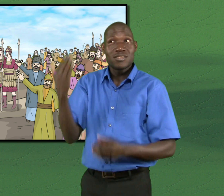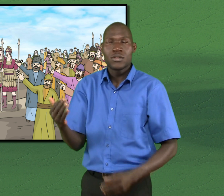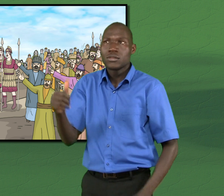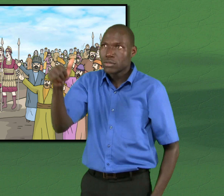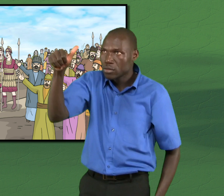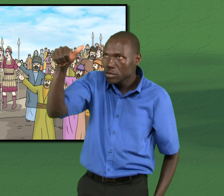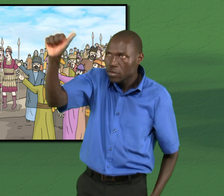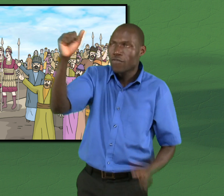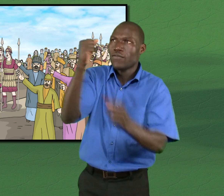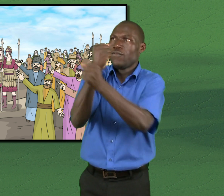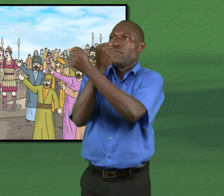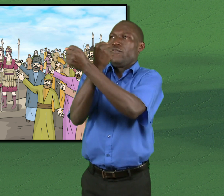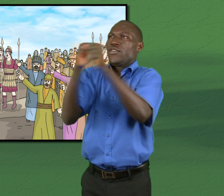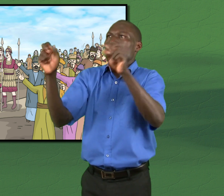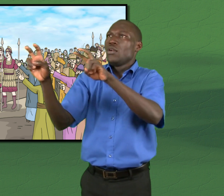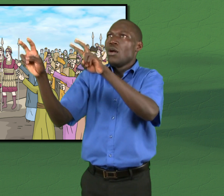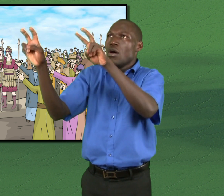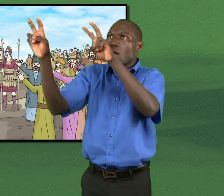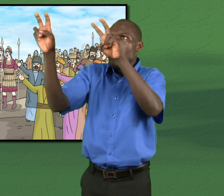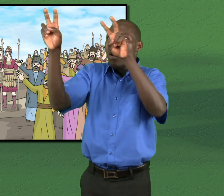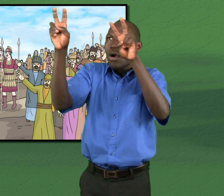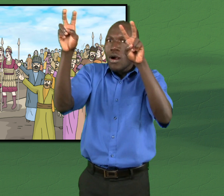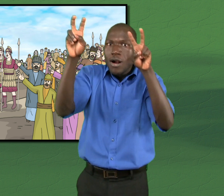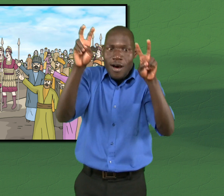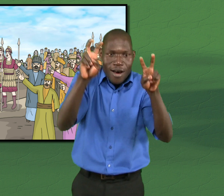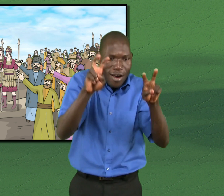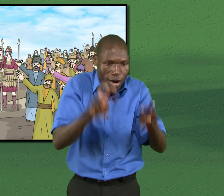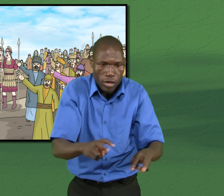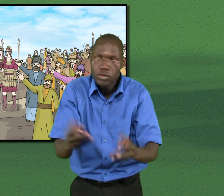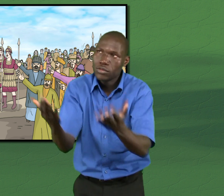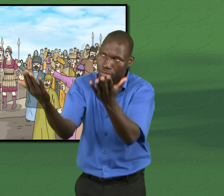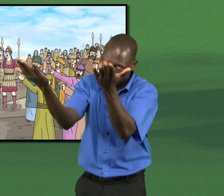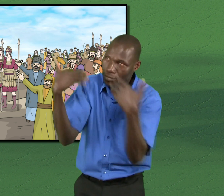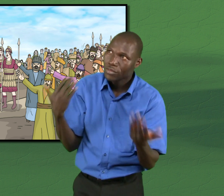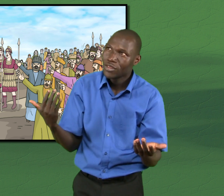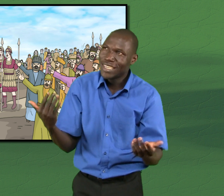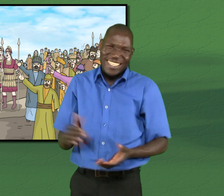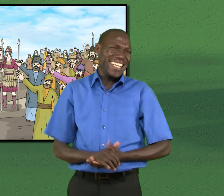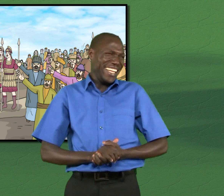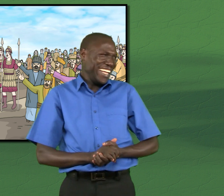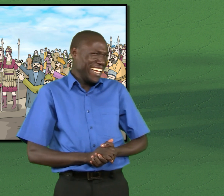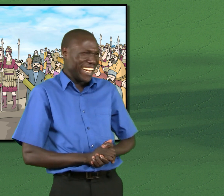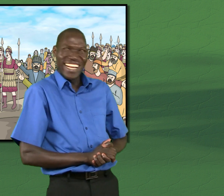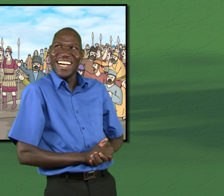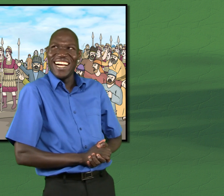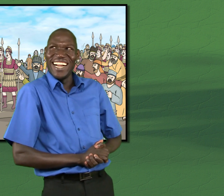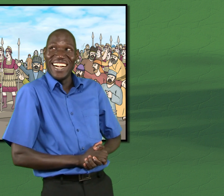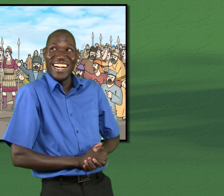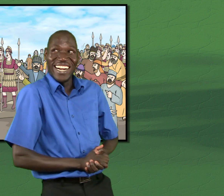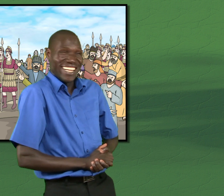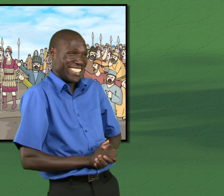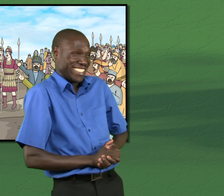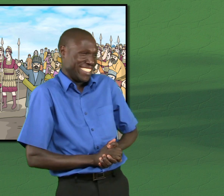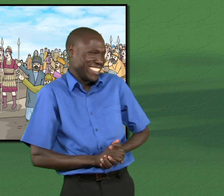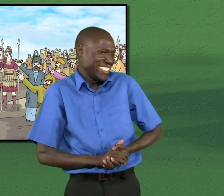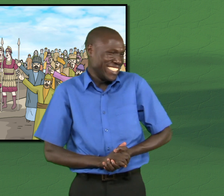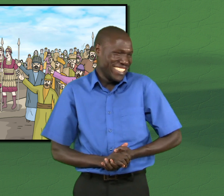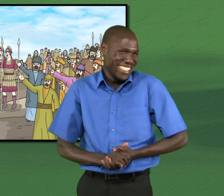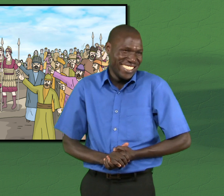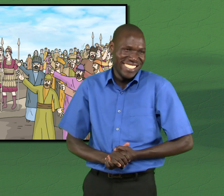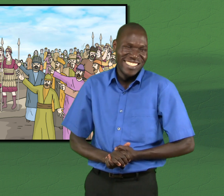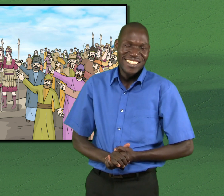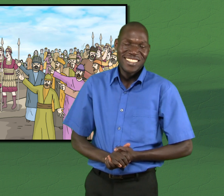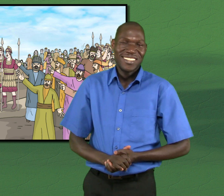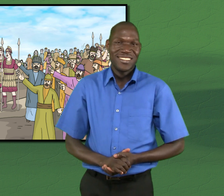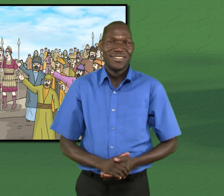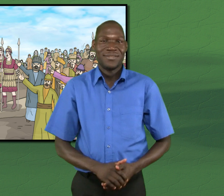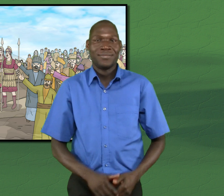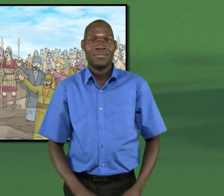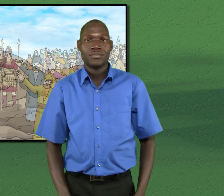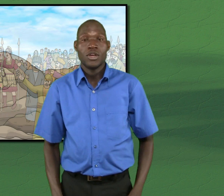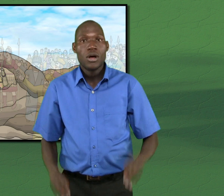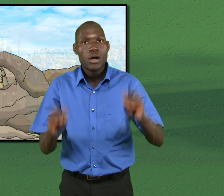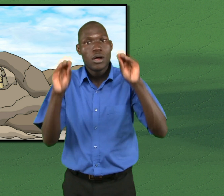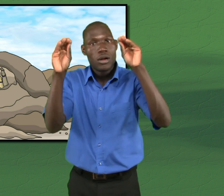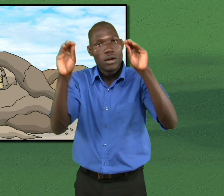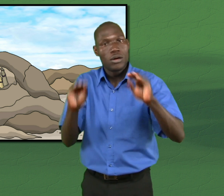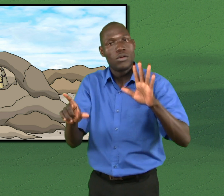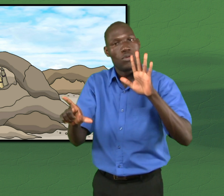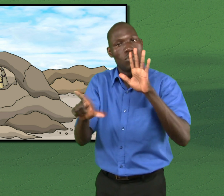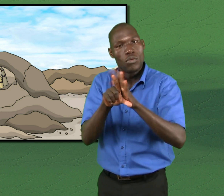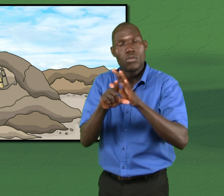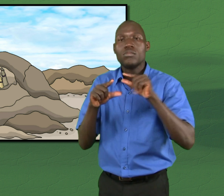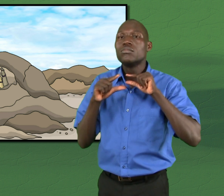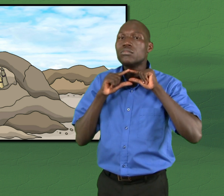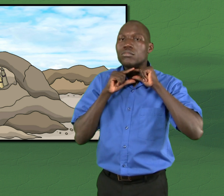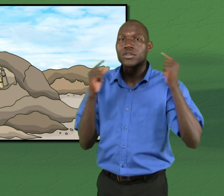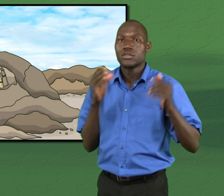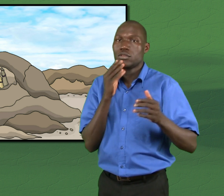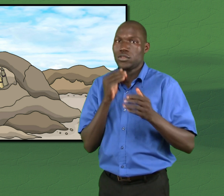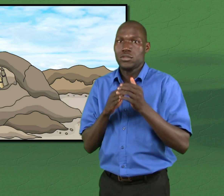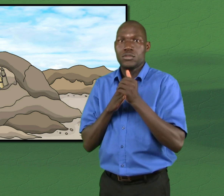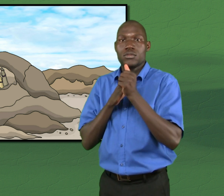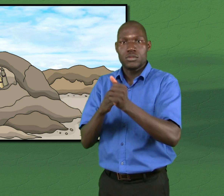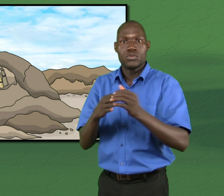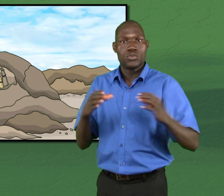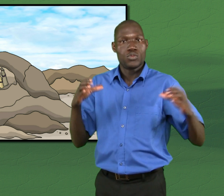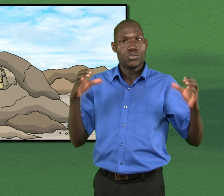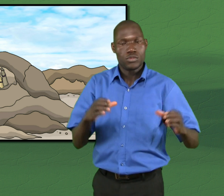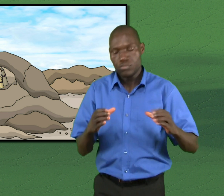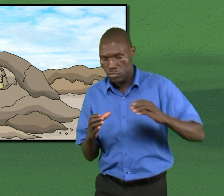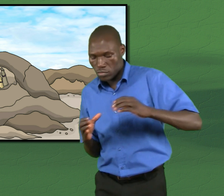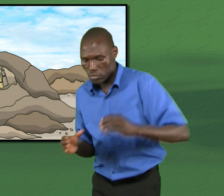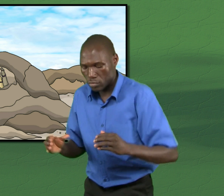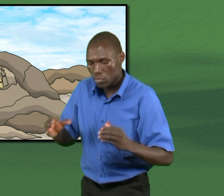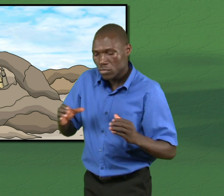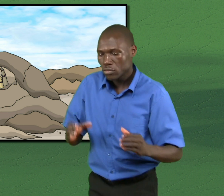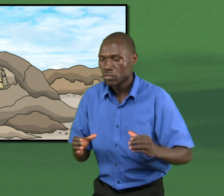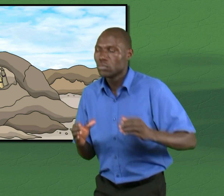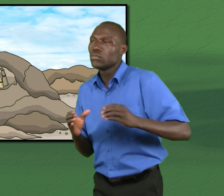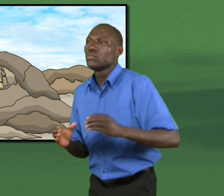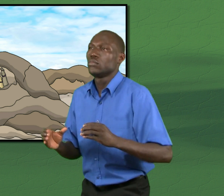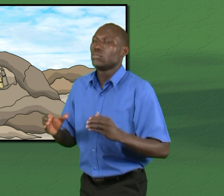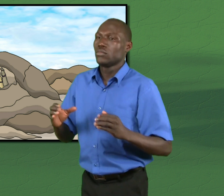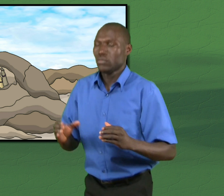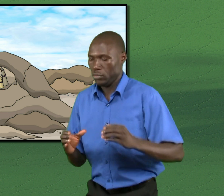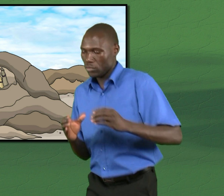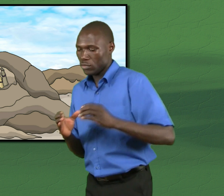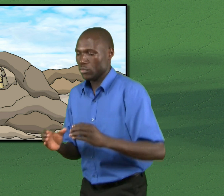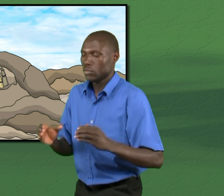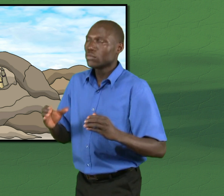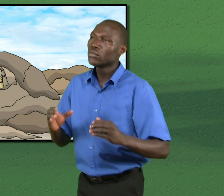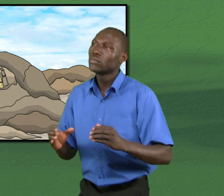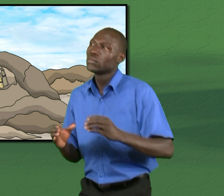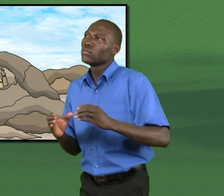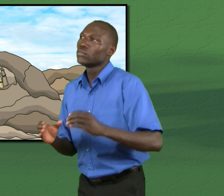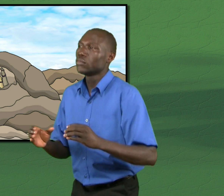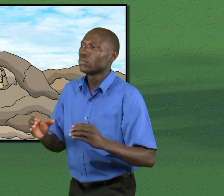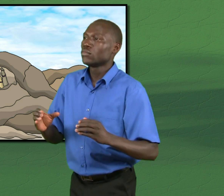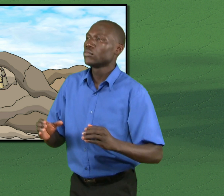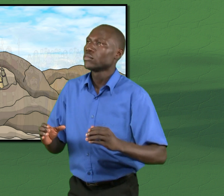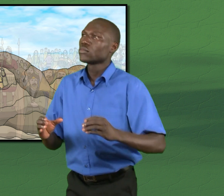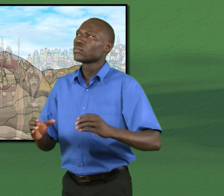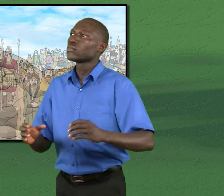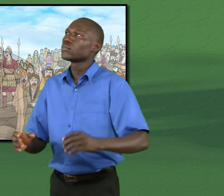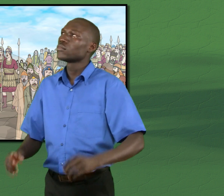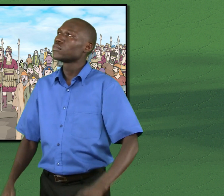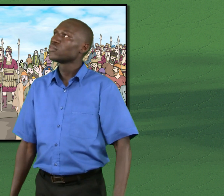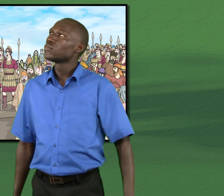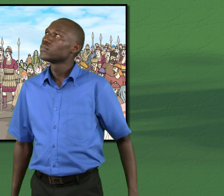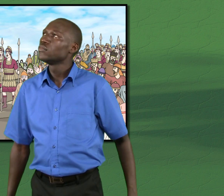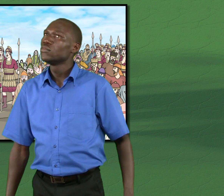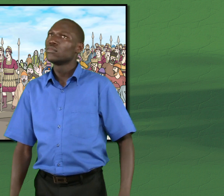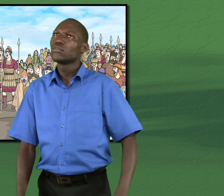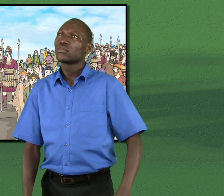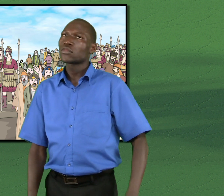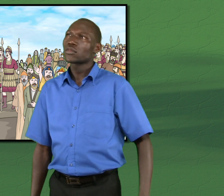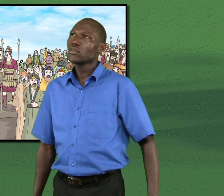If You are the Son of God, come down from the cross!”